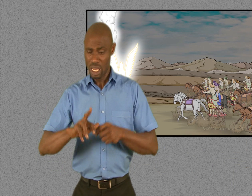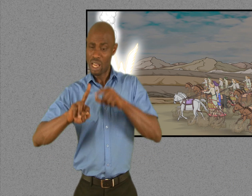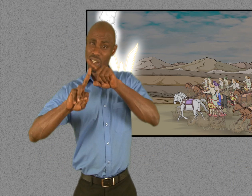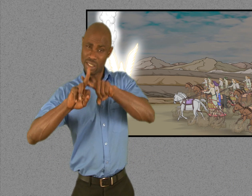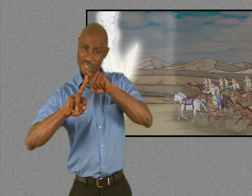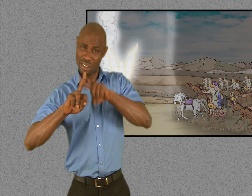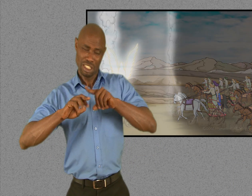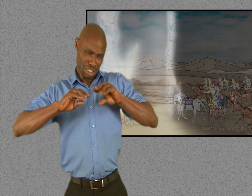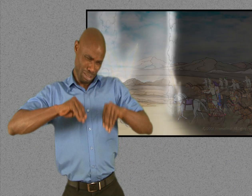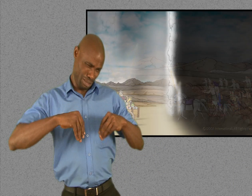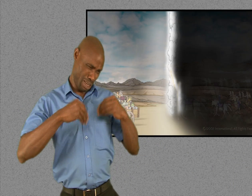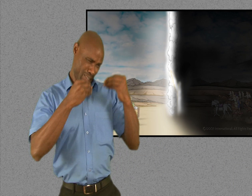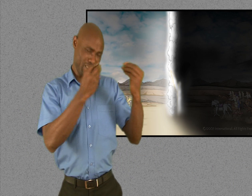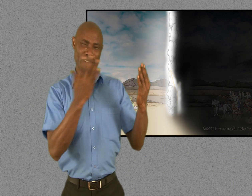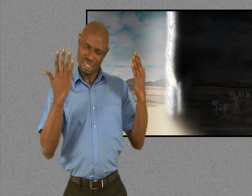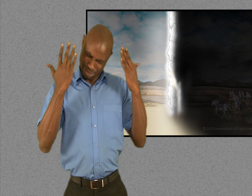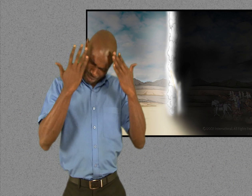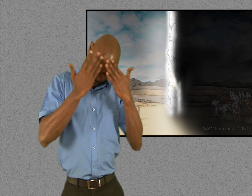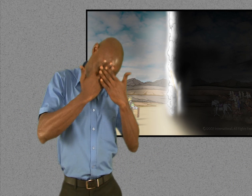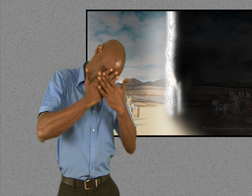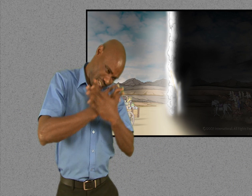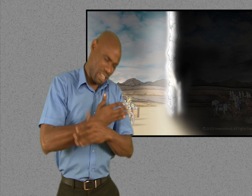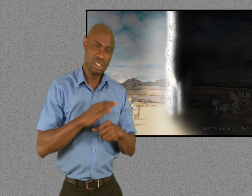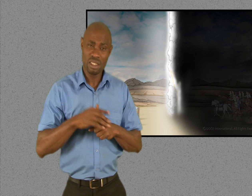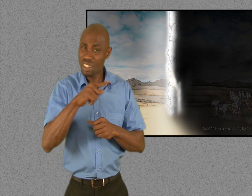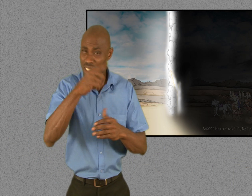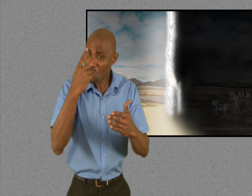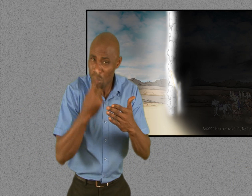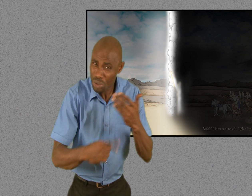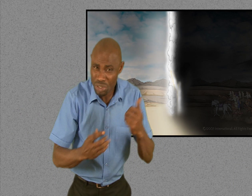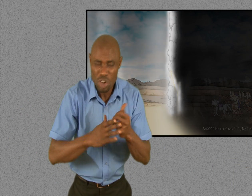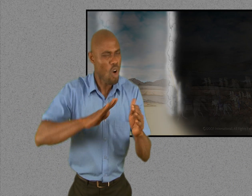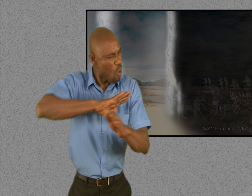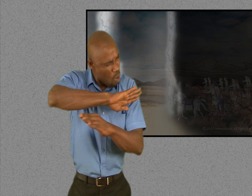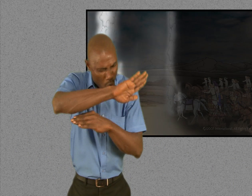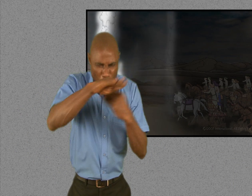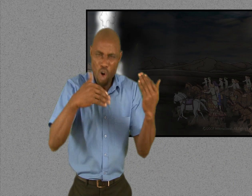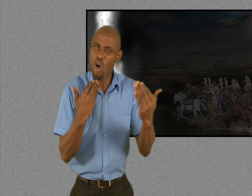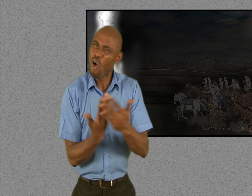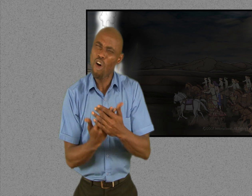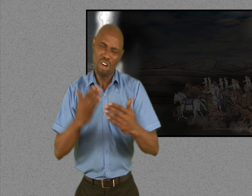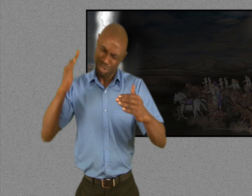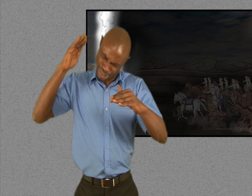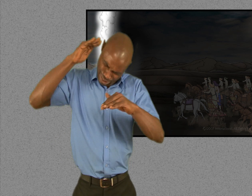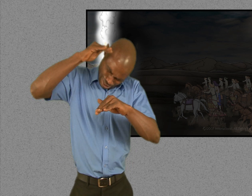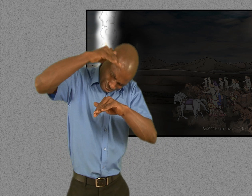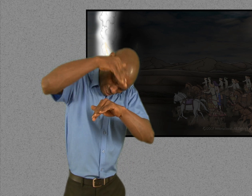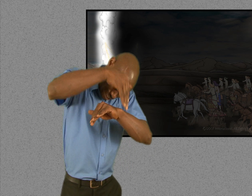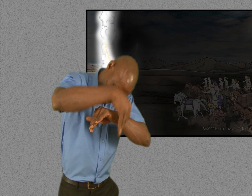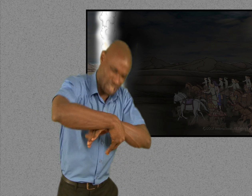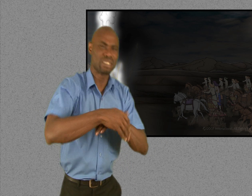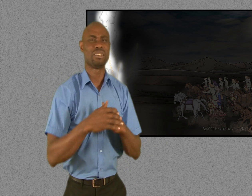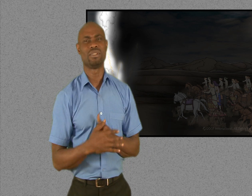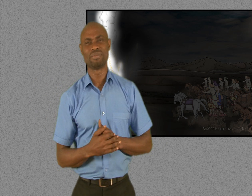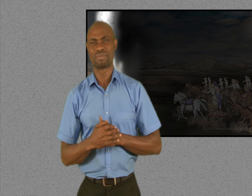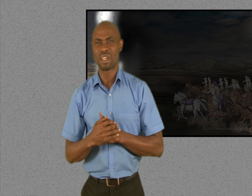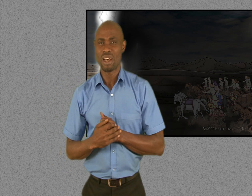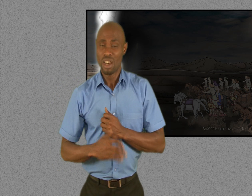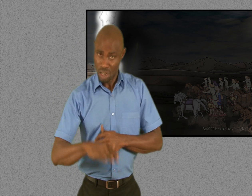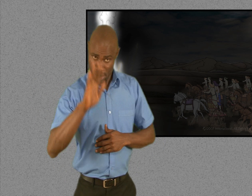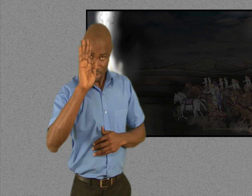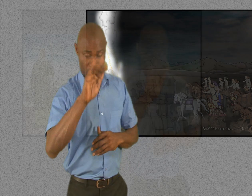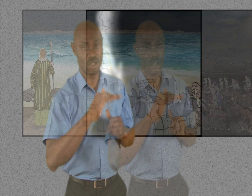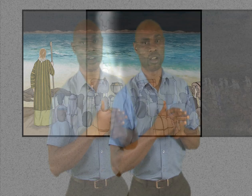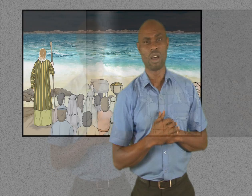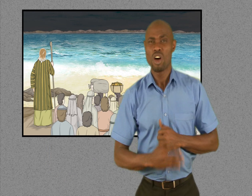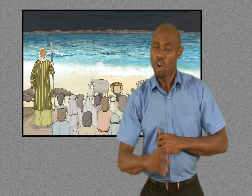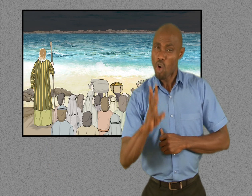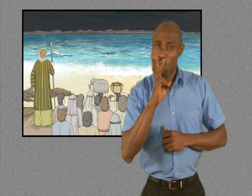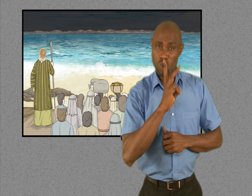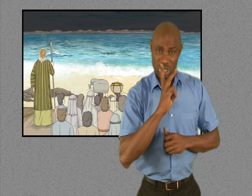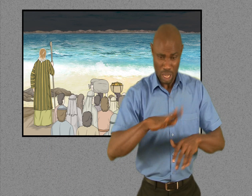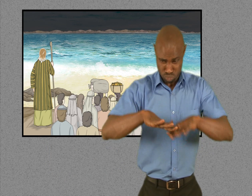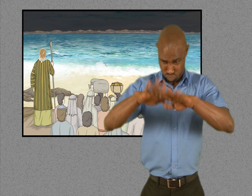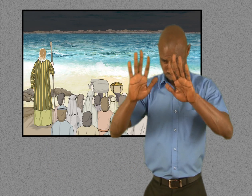The cloud was there in the darkness, but it lit up the night. So all night long neither camp went near the other.